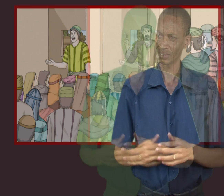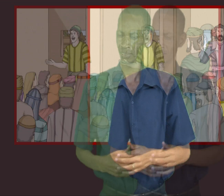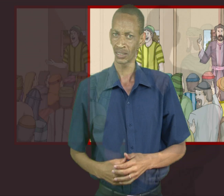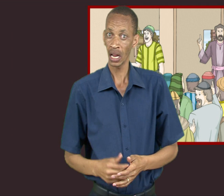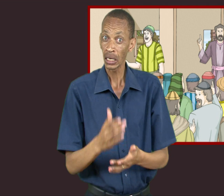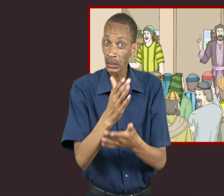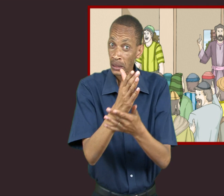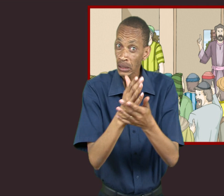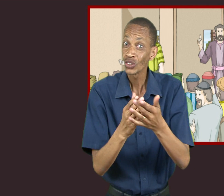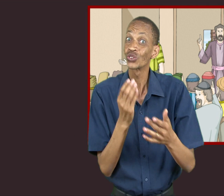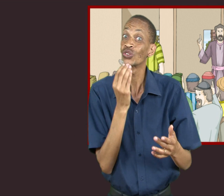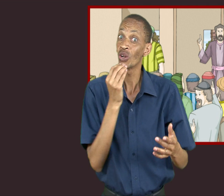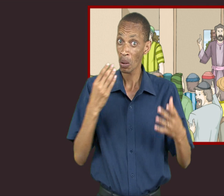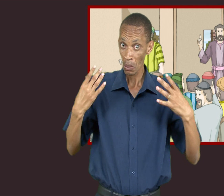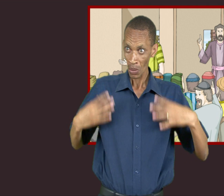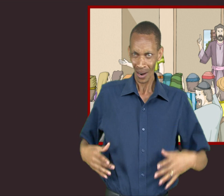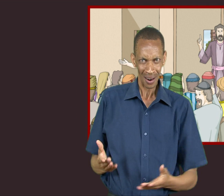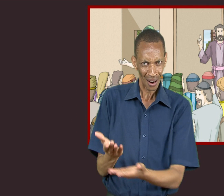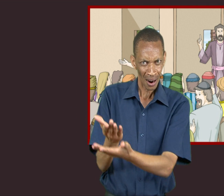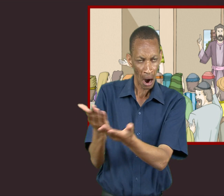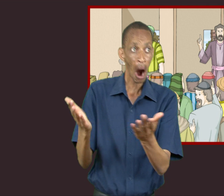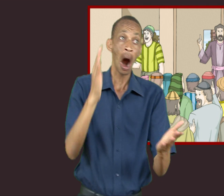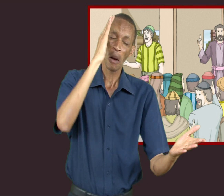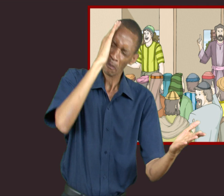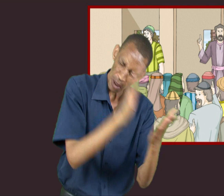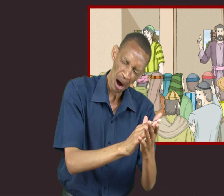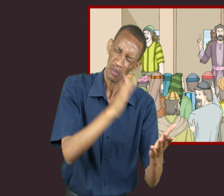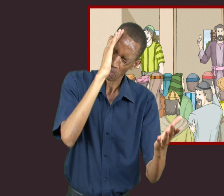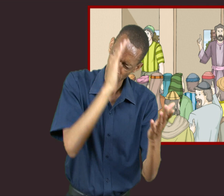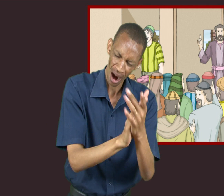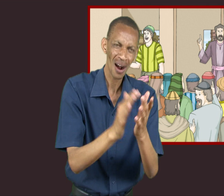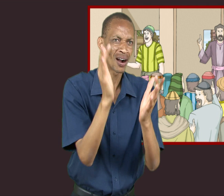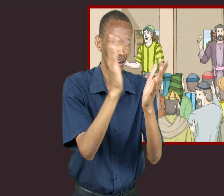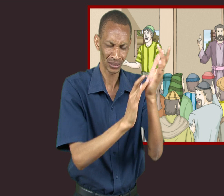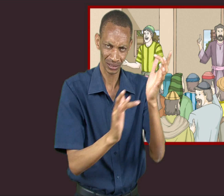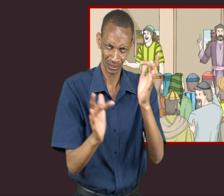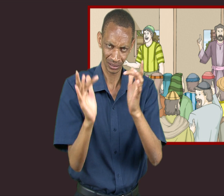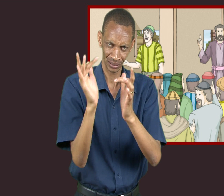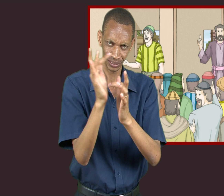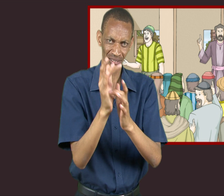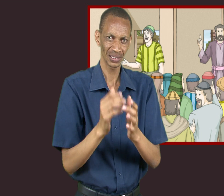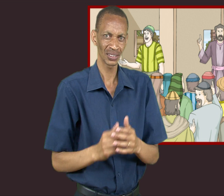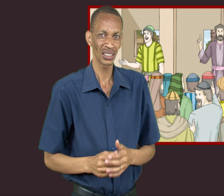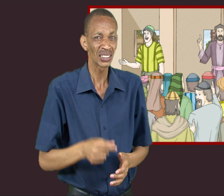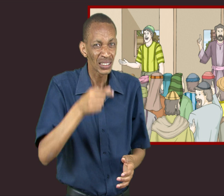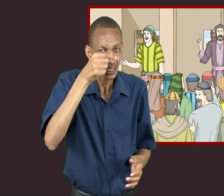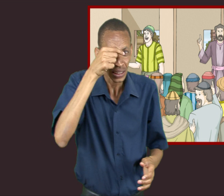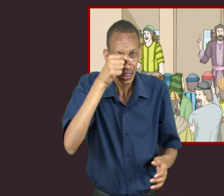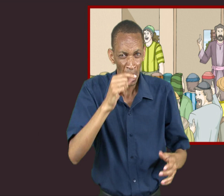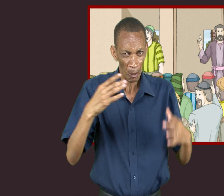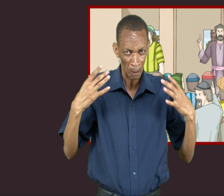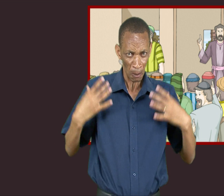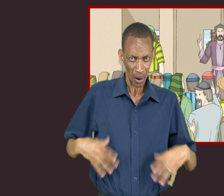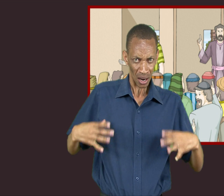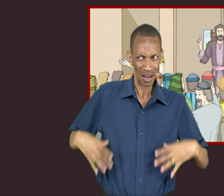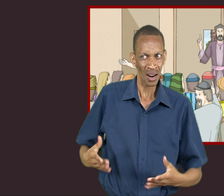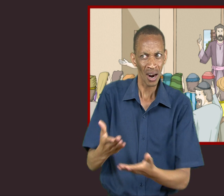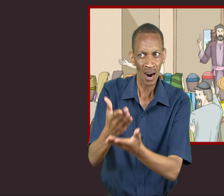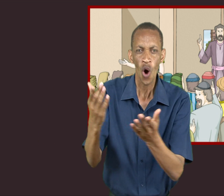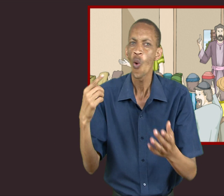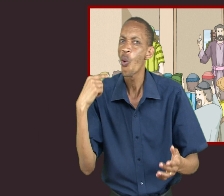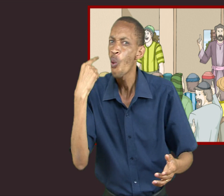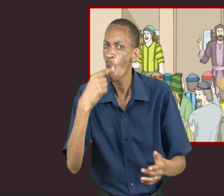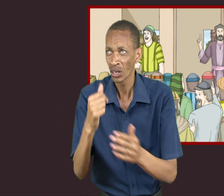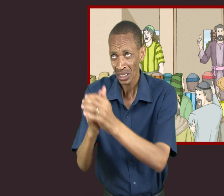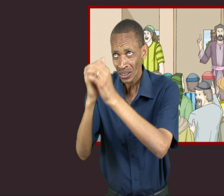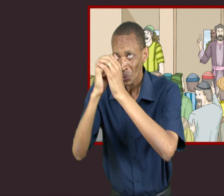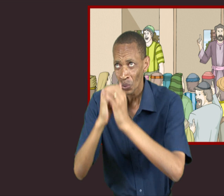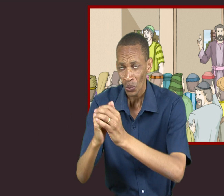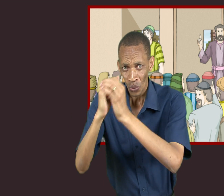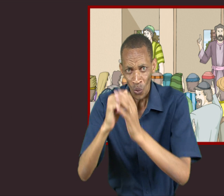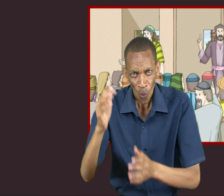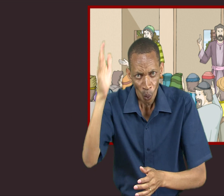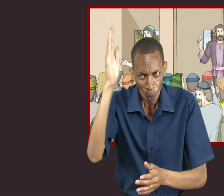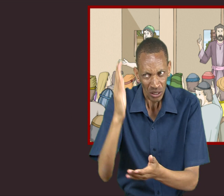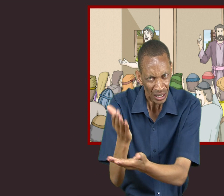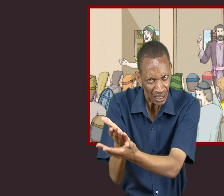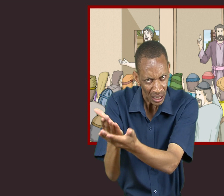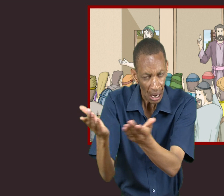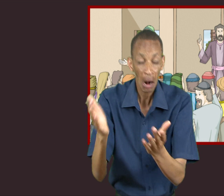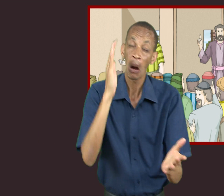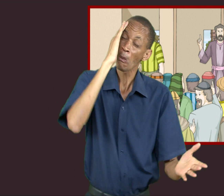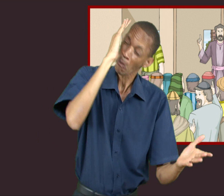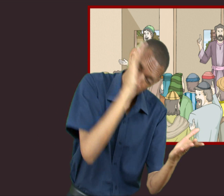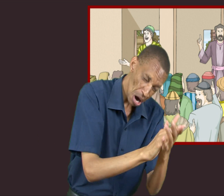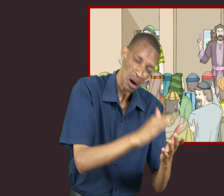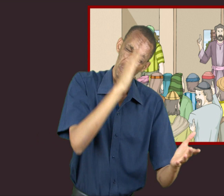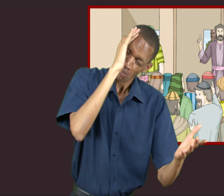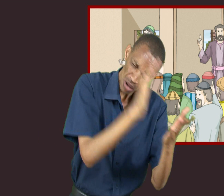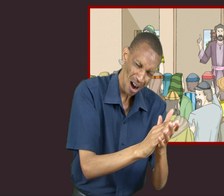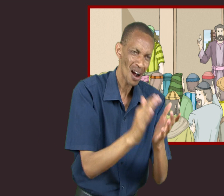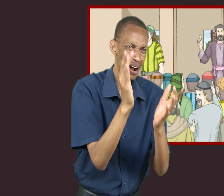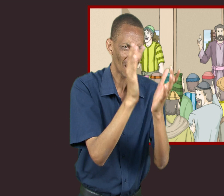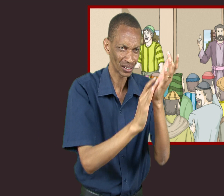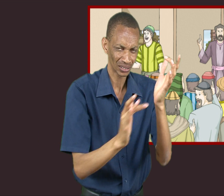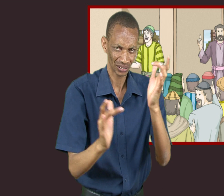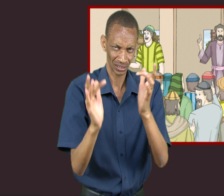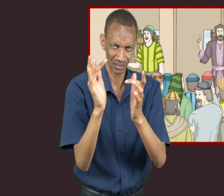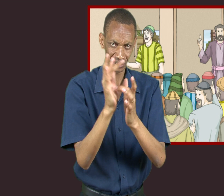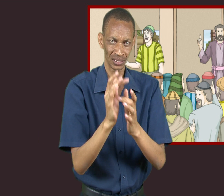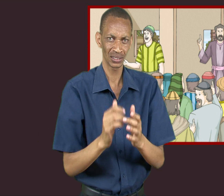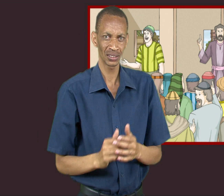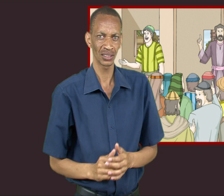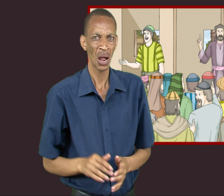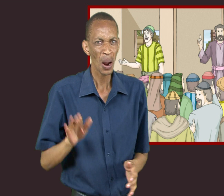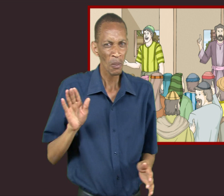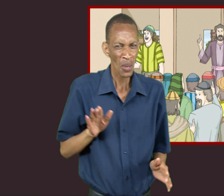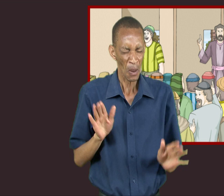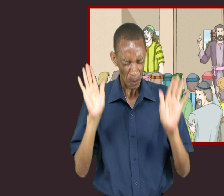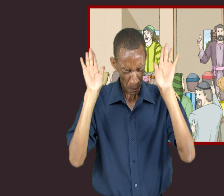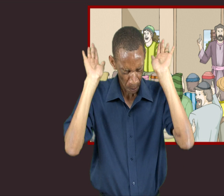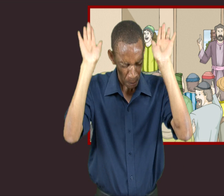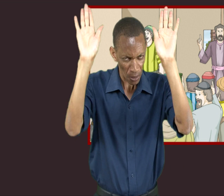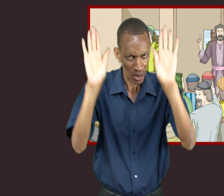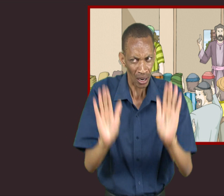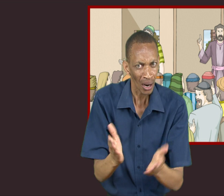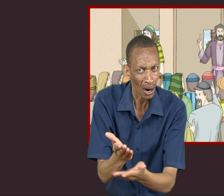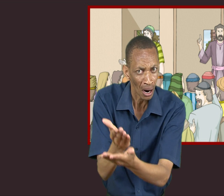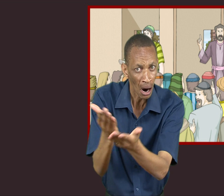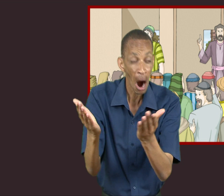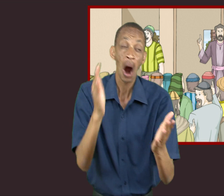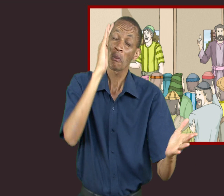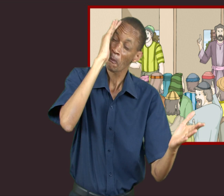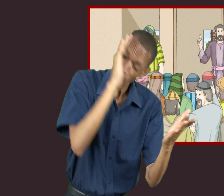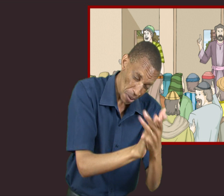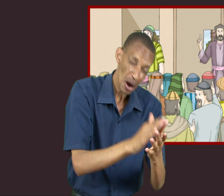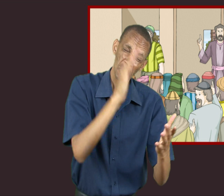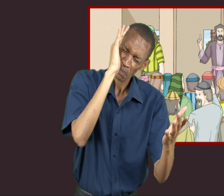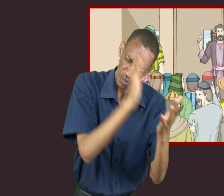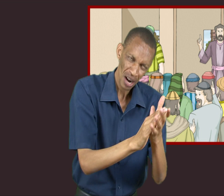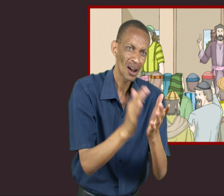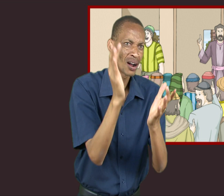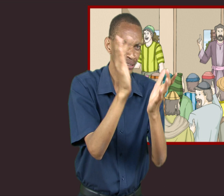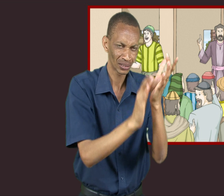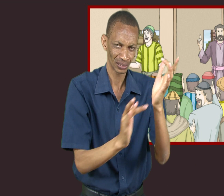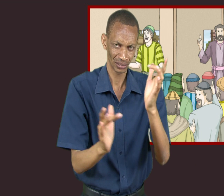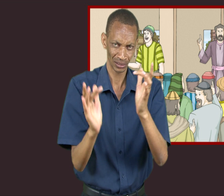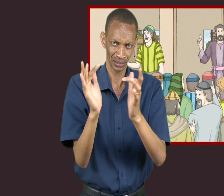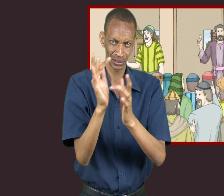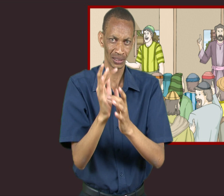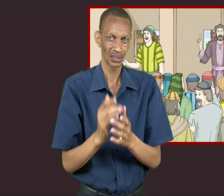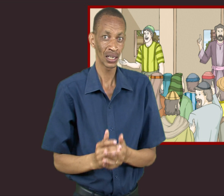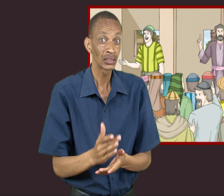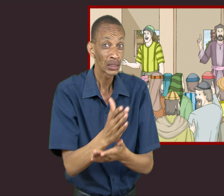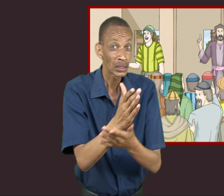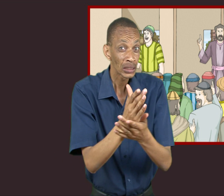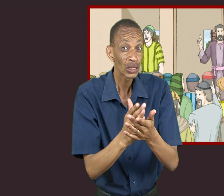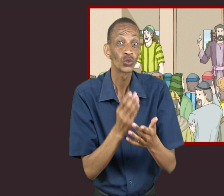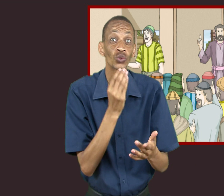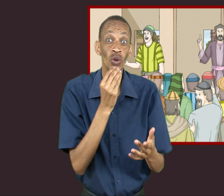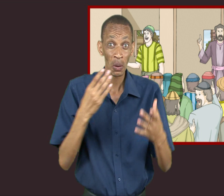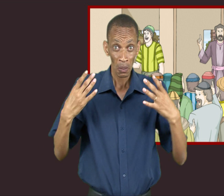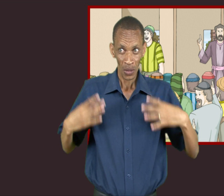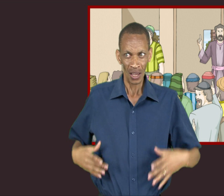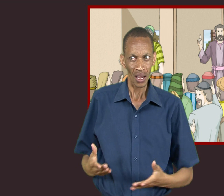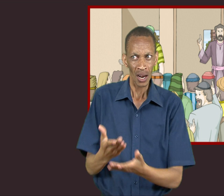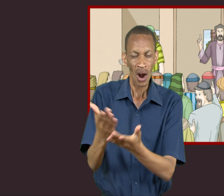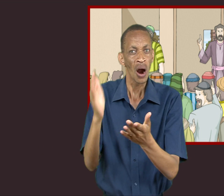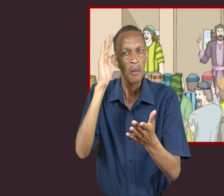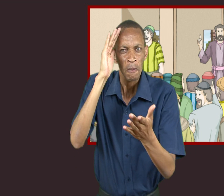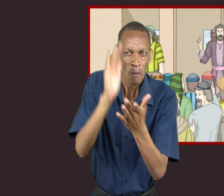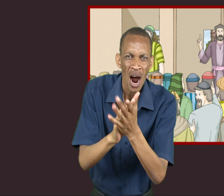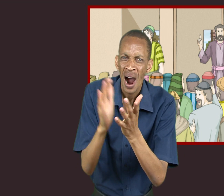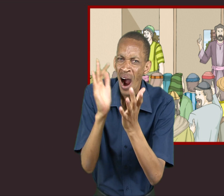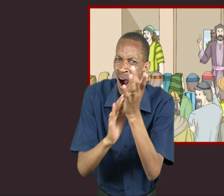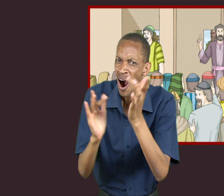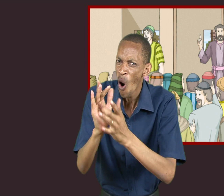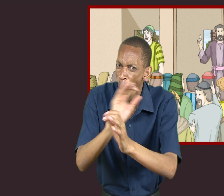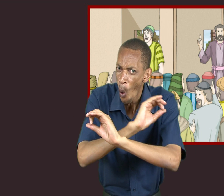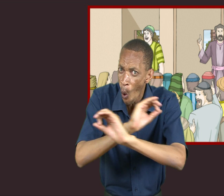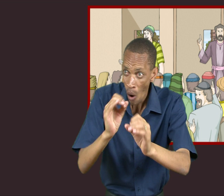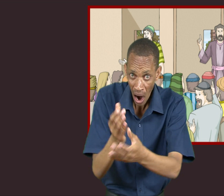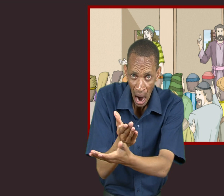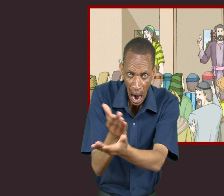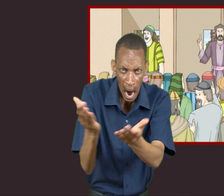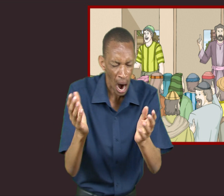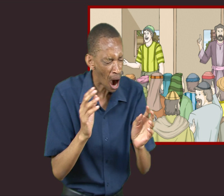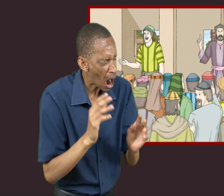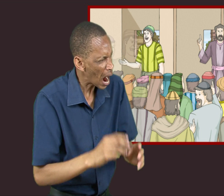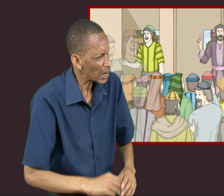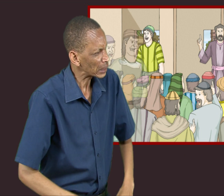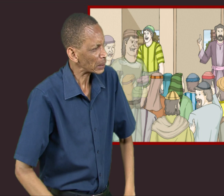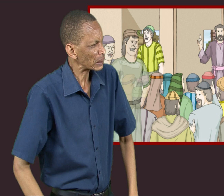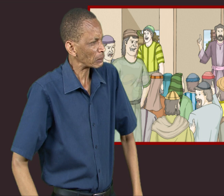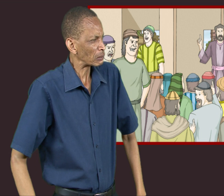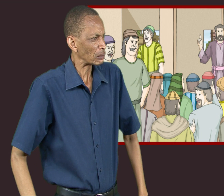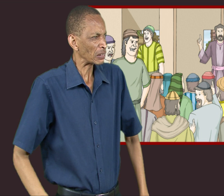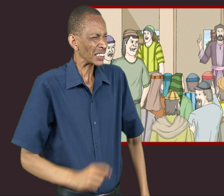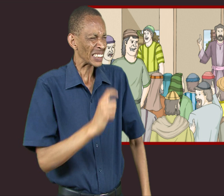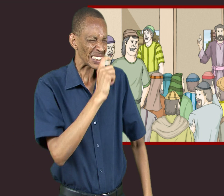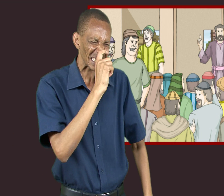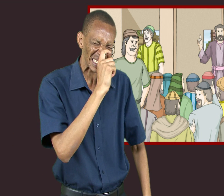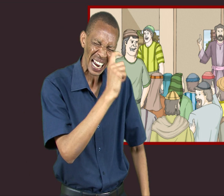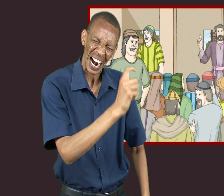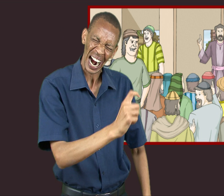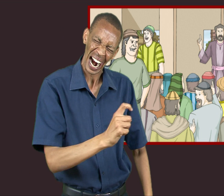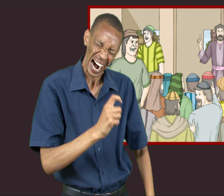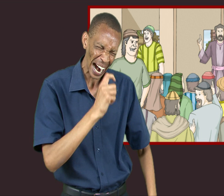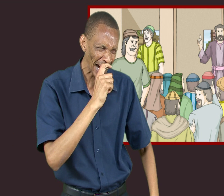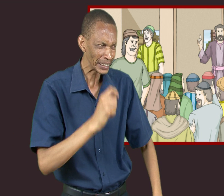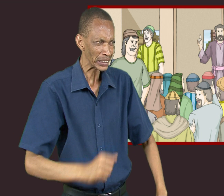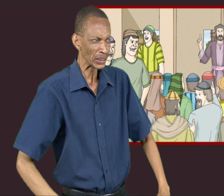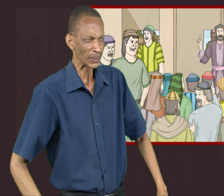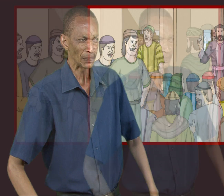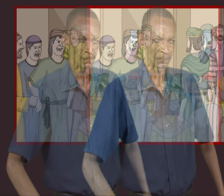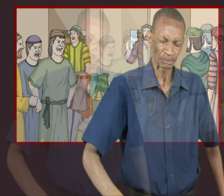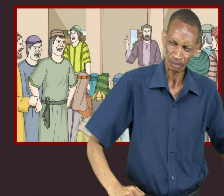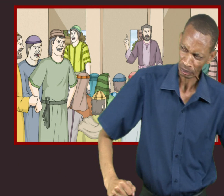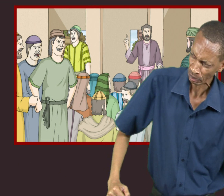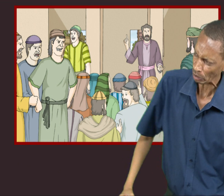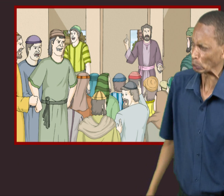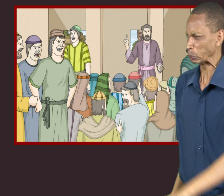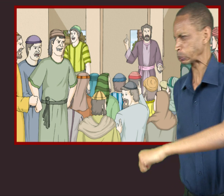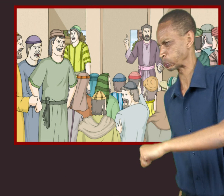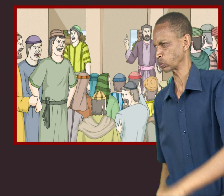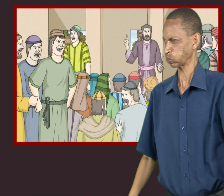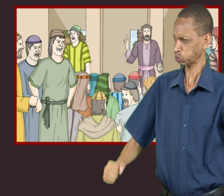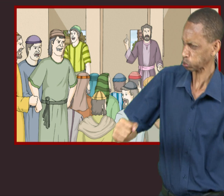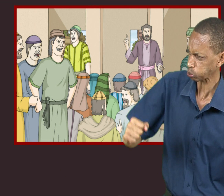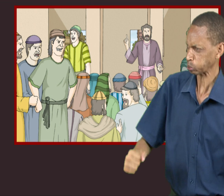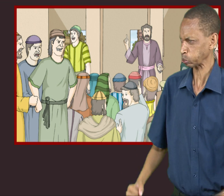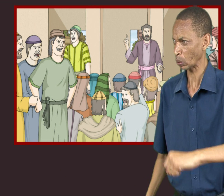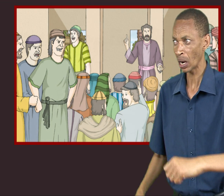Some of the Jews were persuaded and joined Paul and Silas, along with a large number of God-fearing Greeks and quite a few leading women.